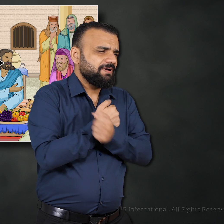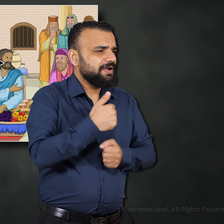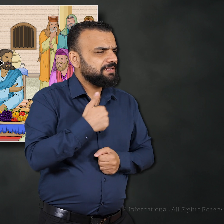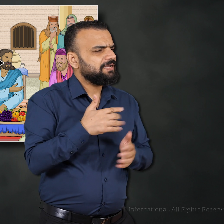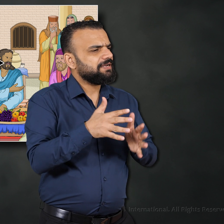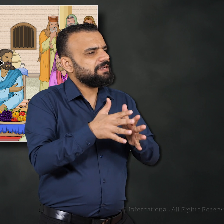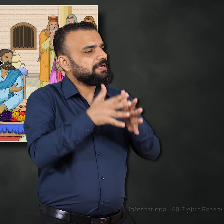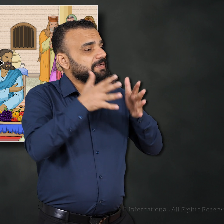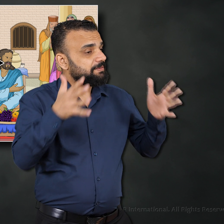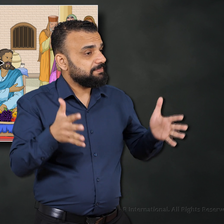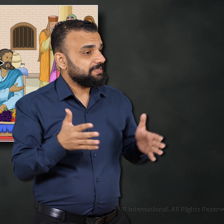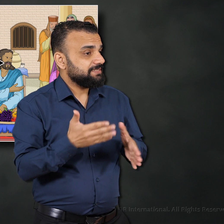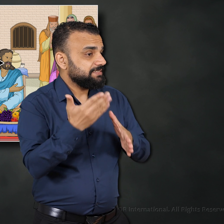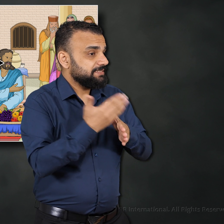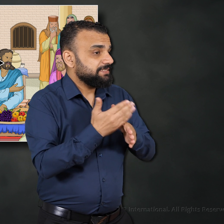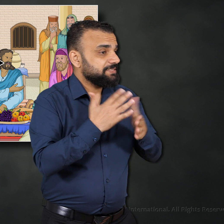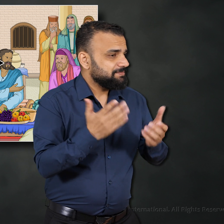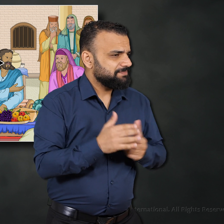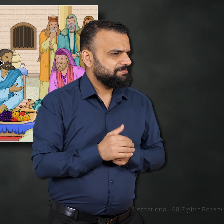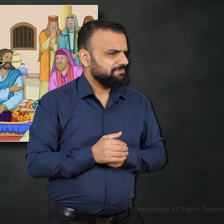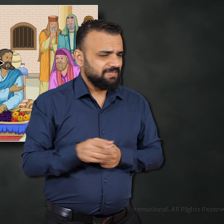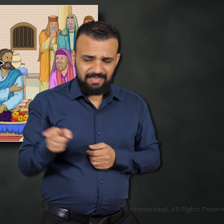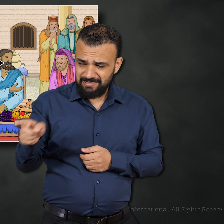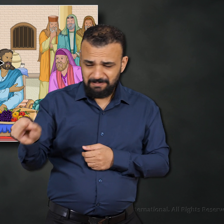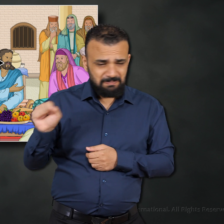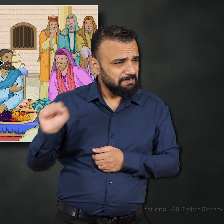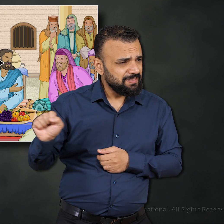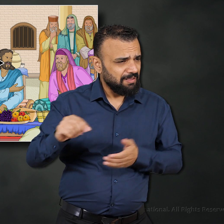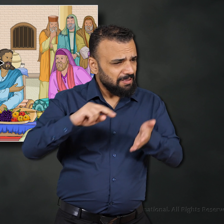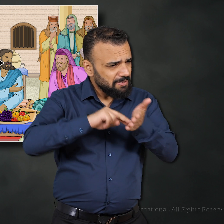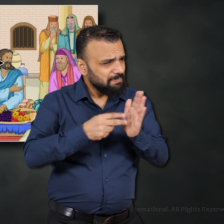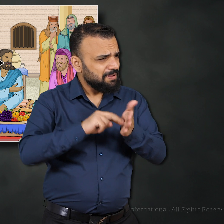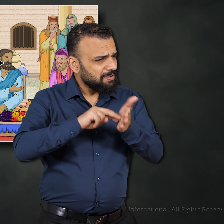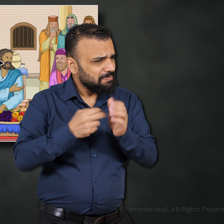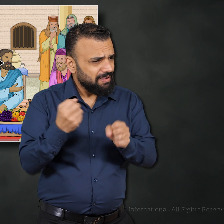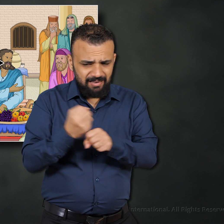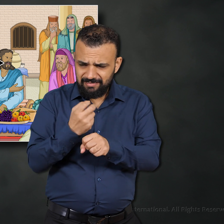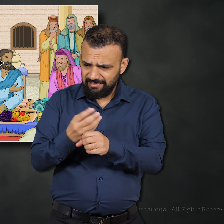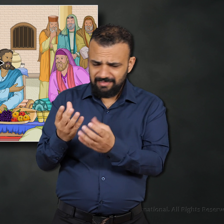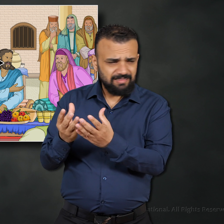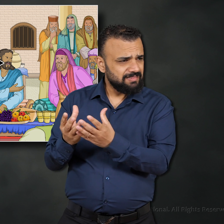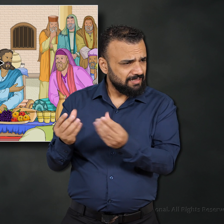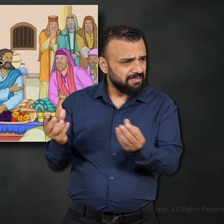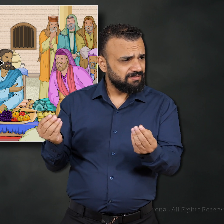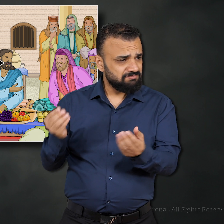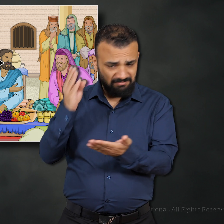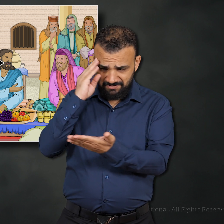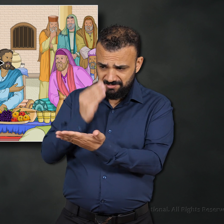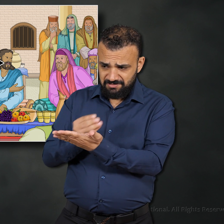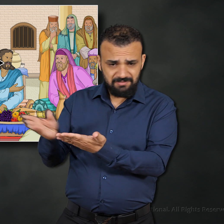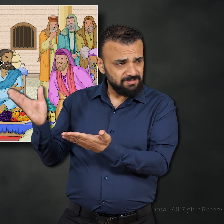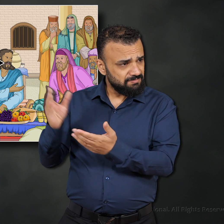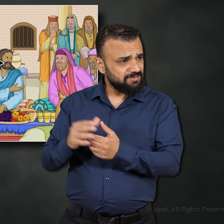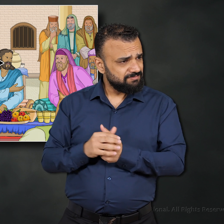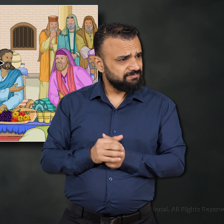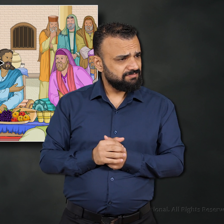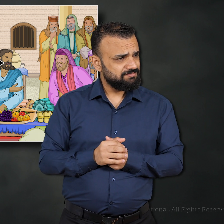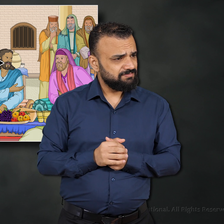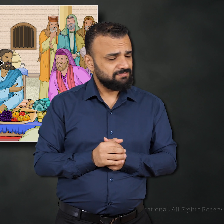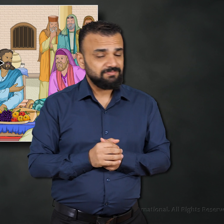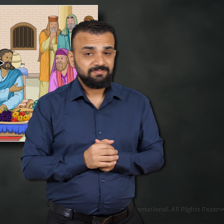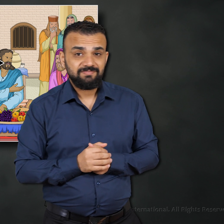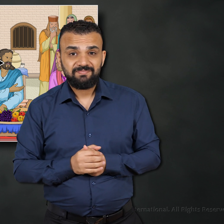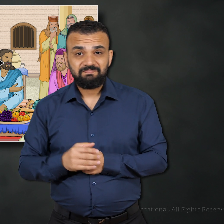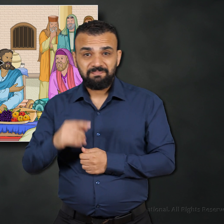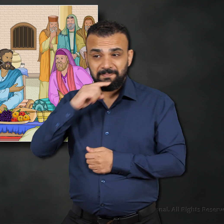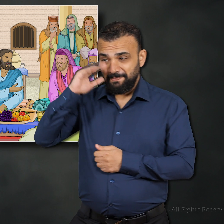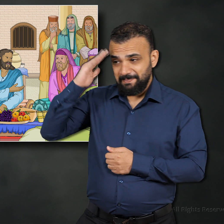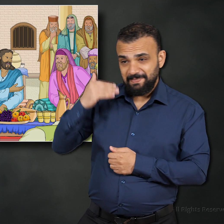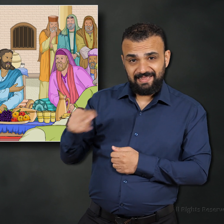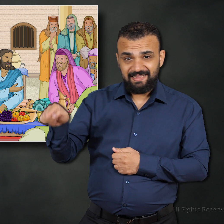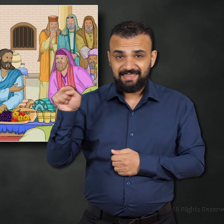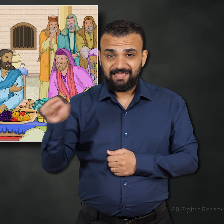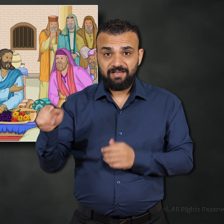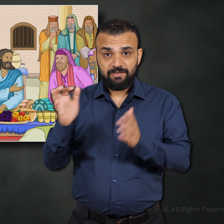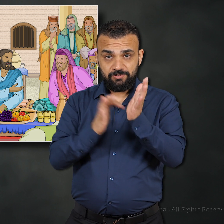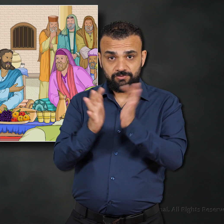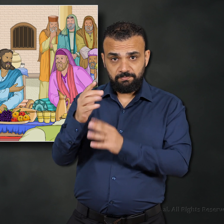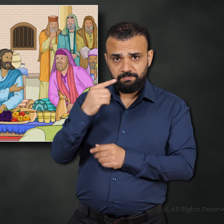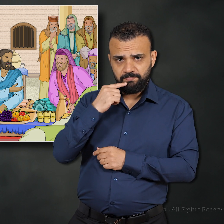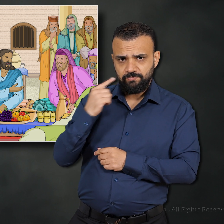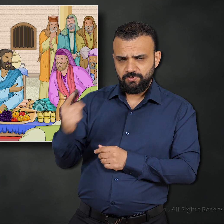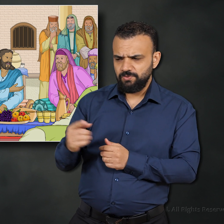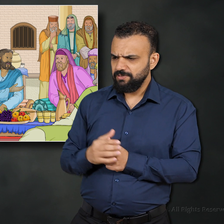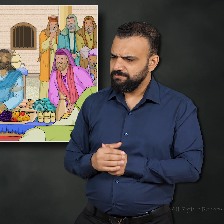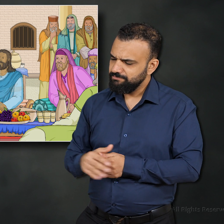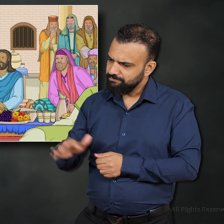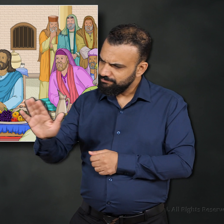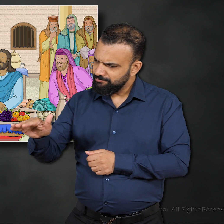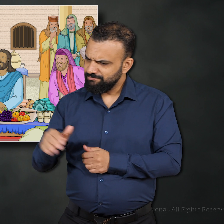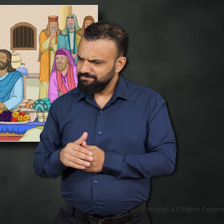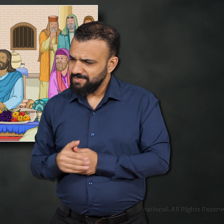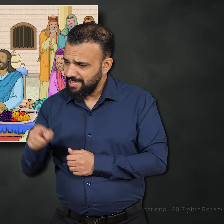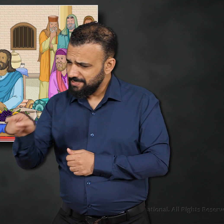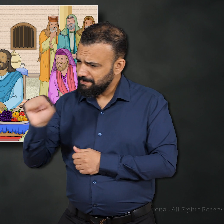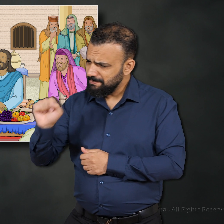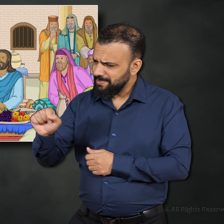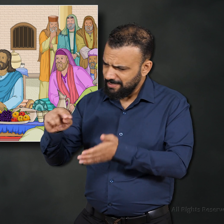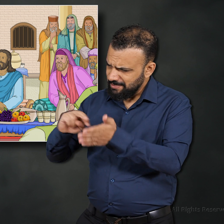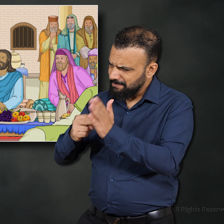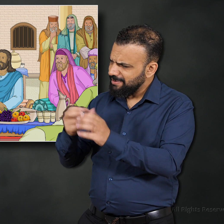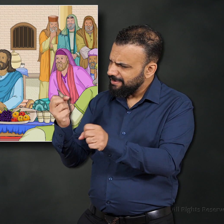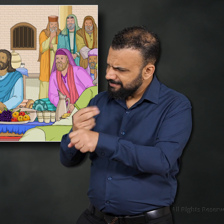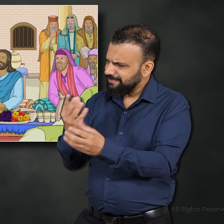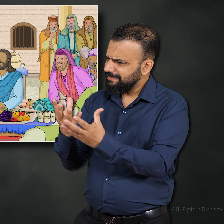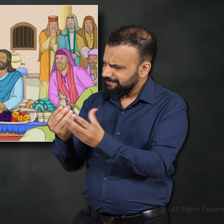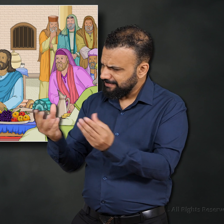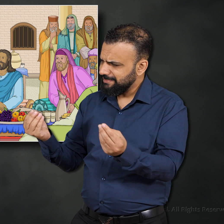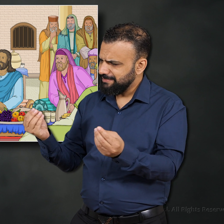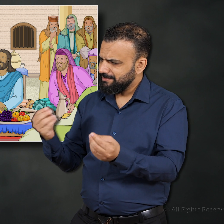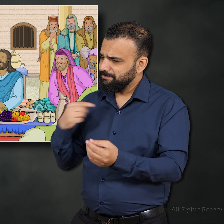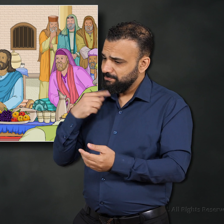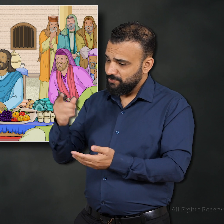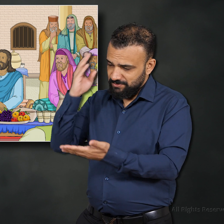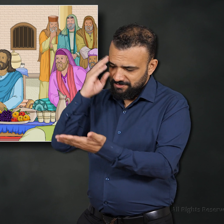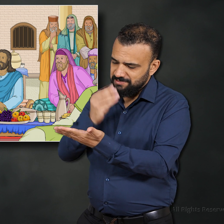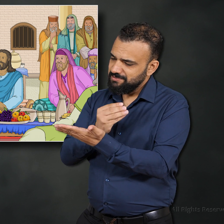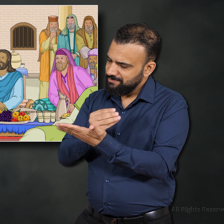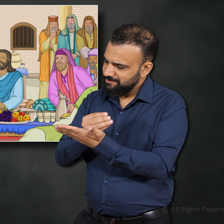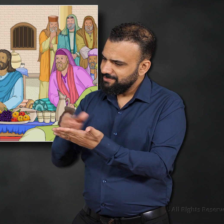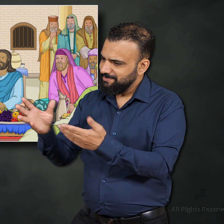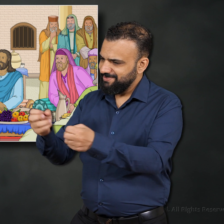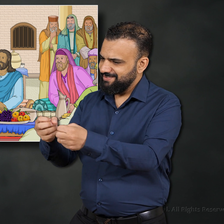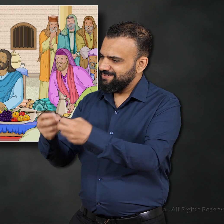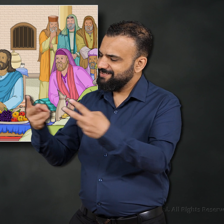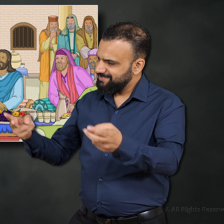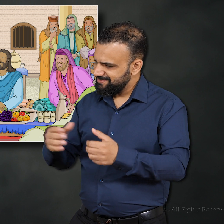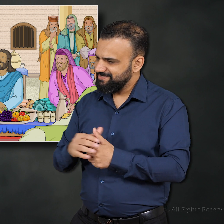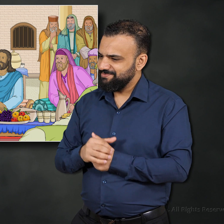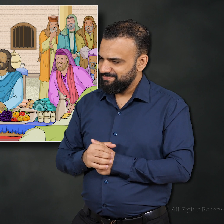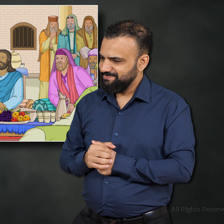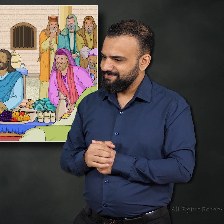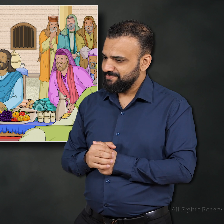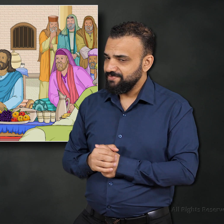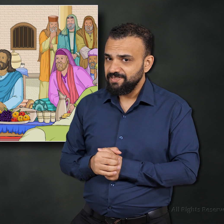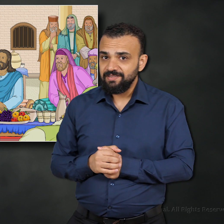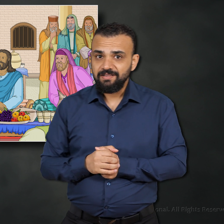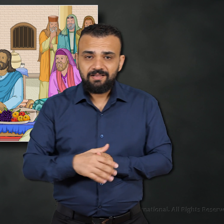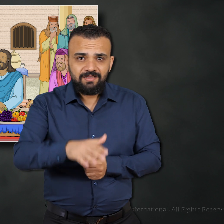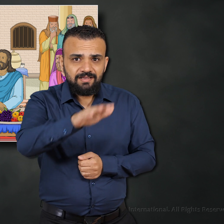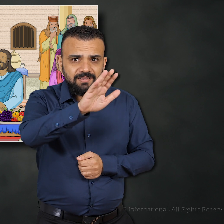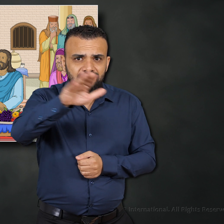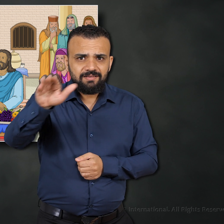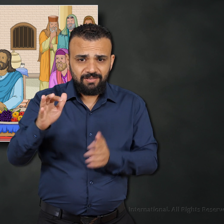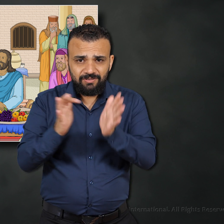But he who has been forgiven little loves little.”